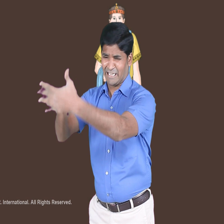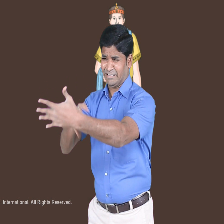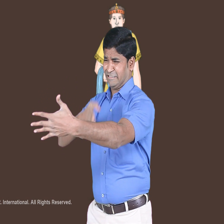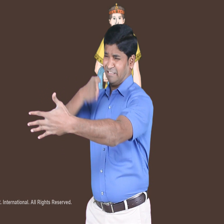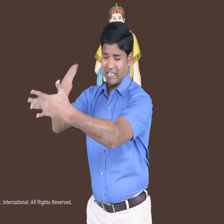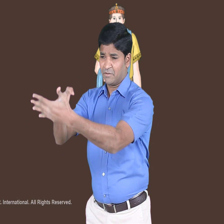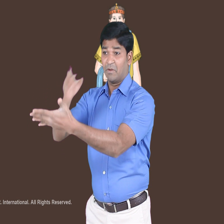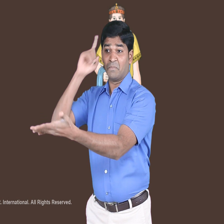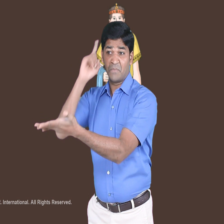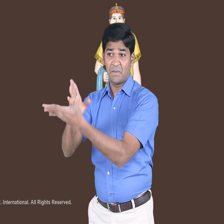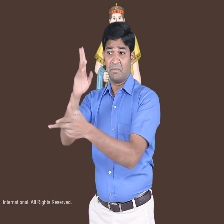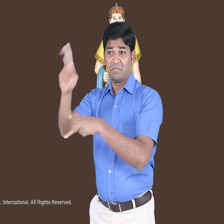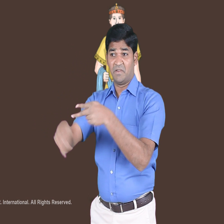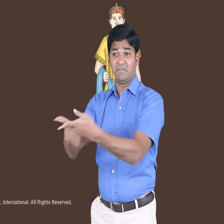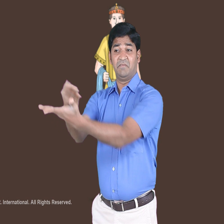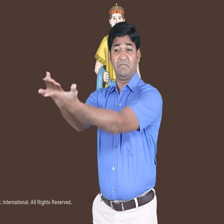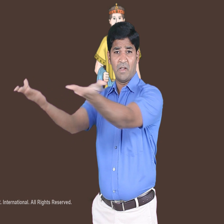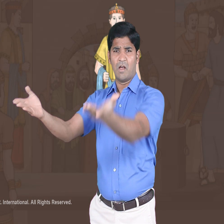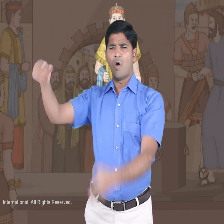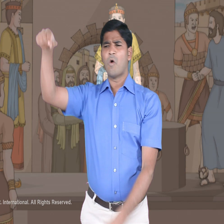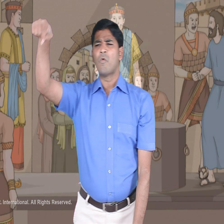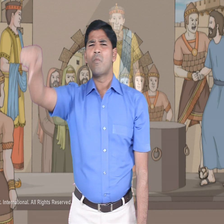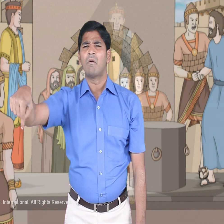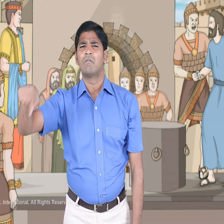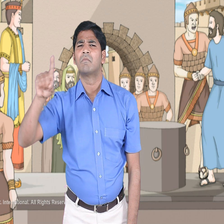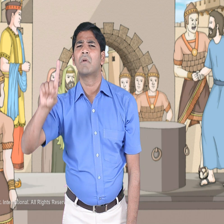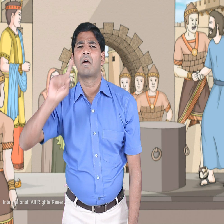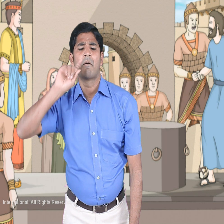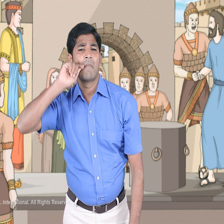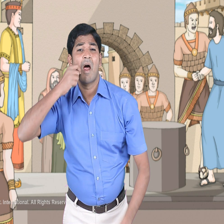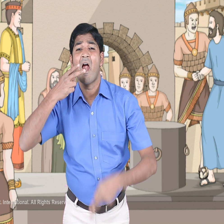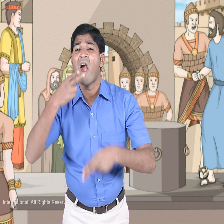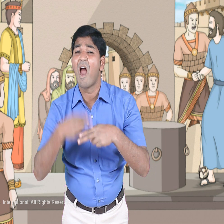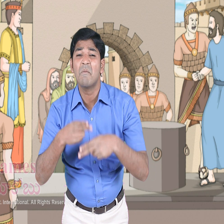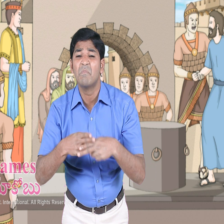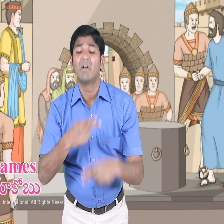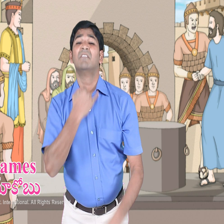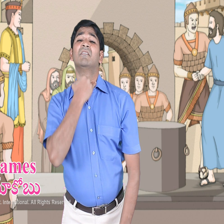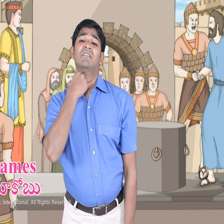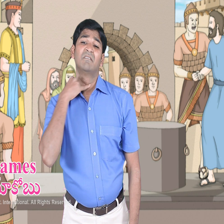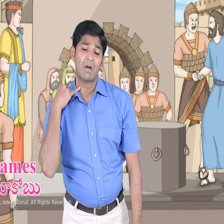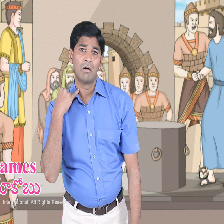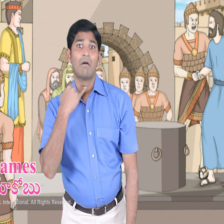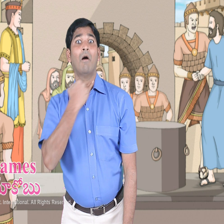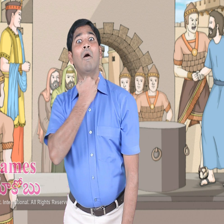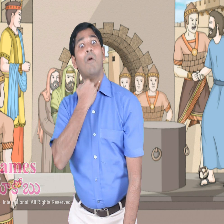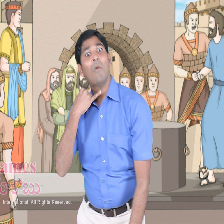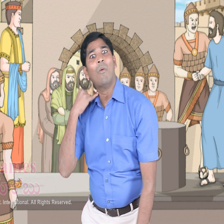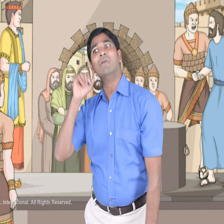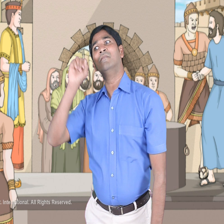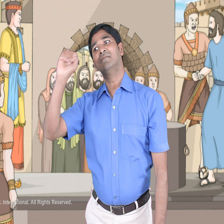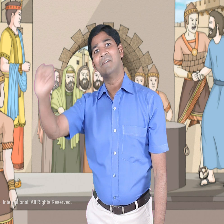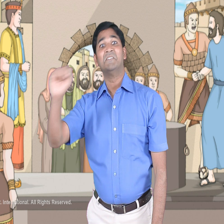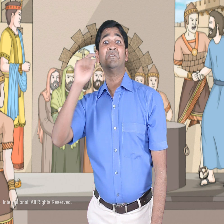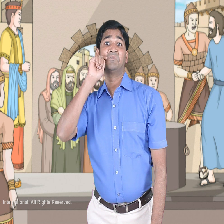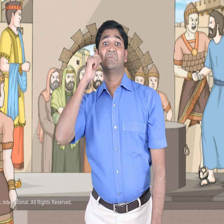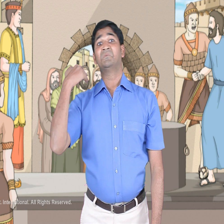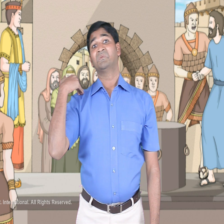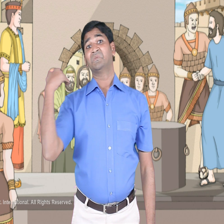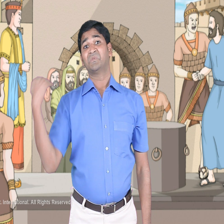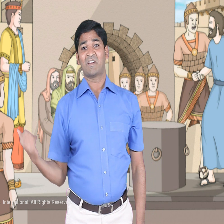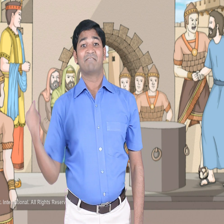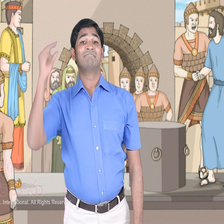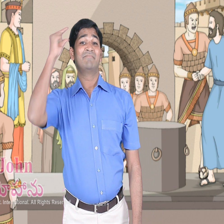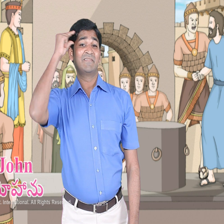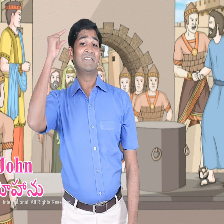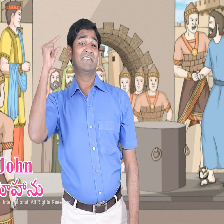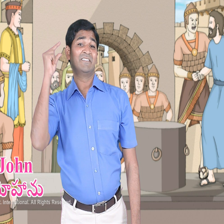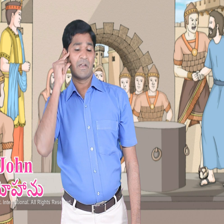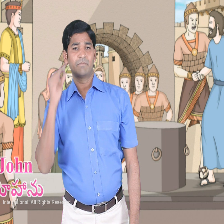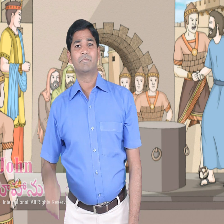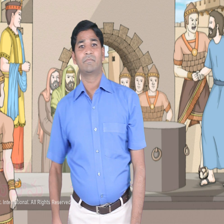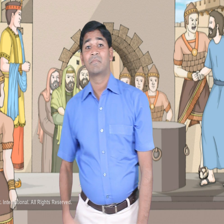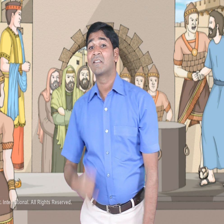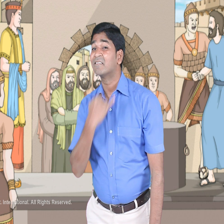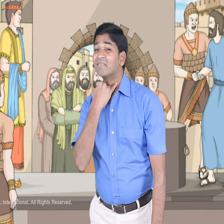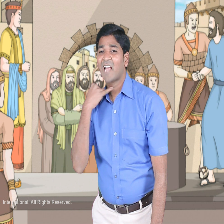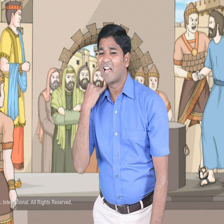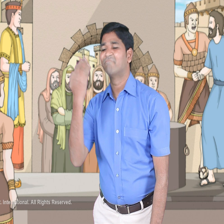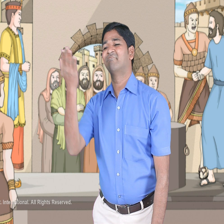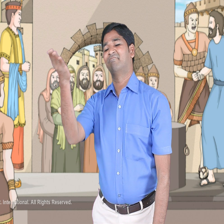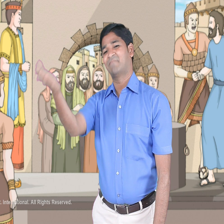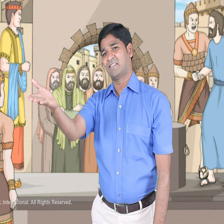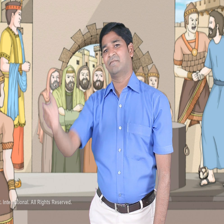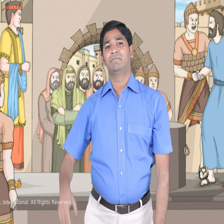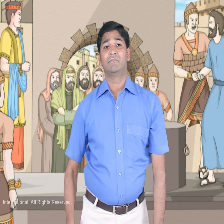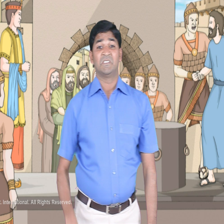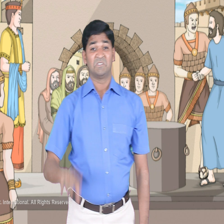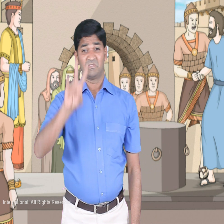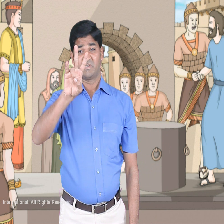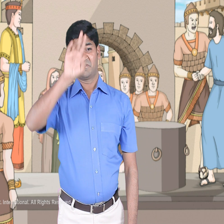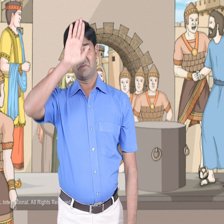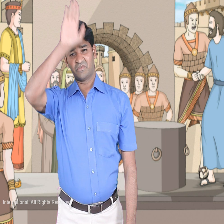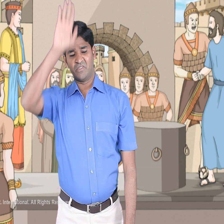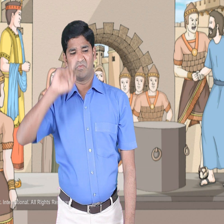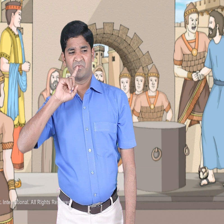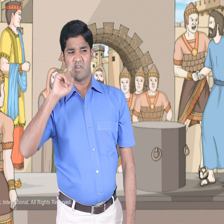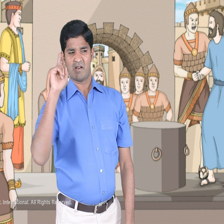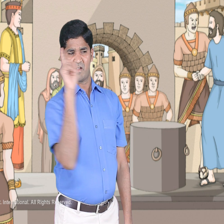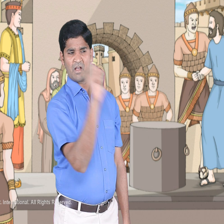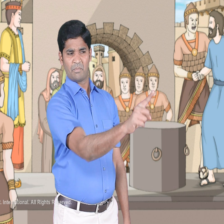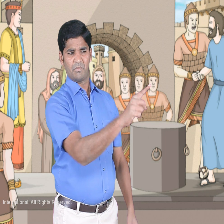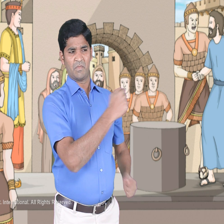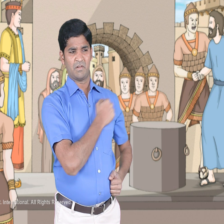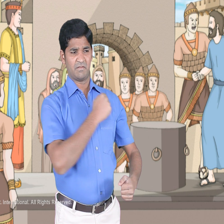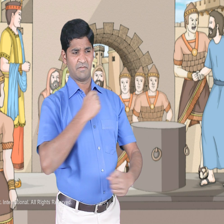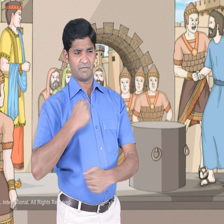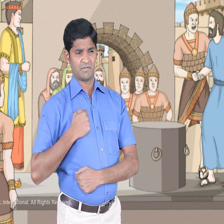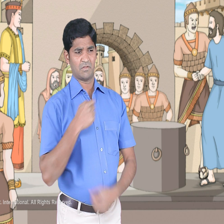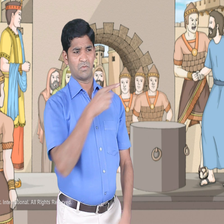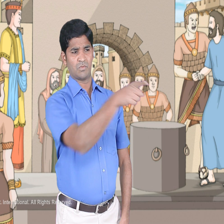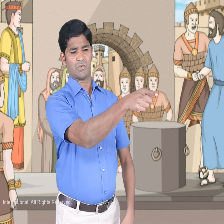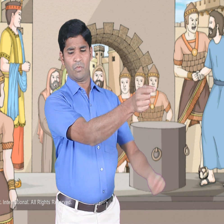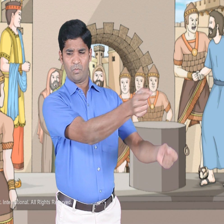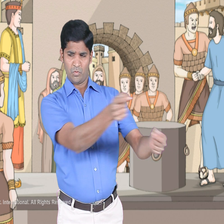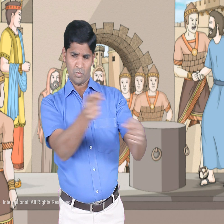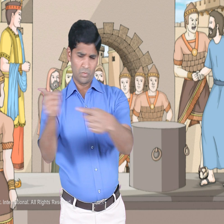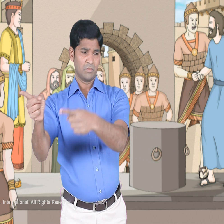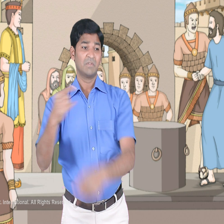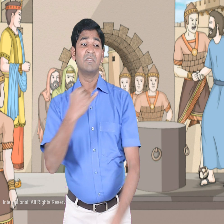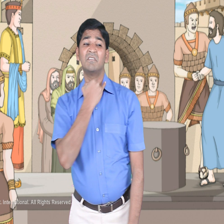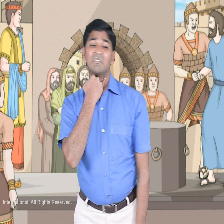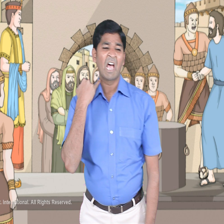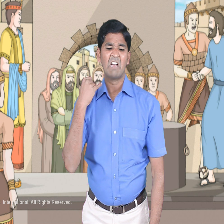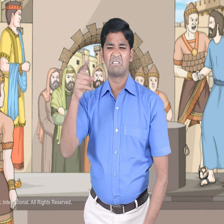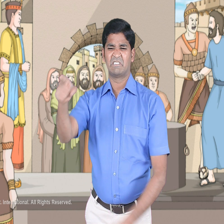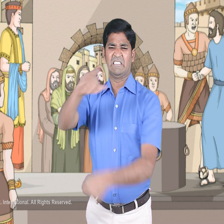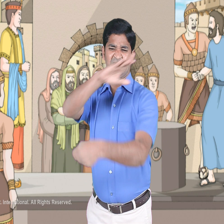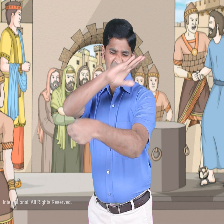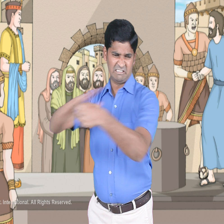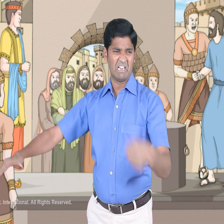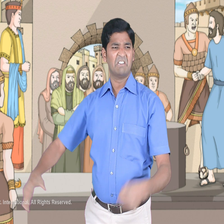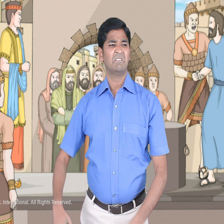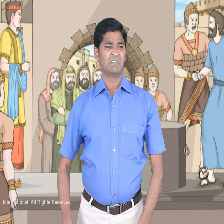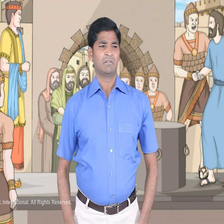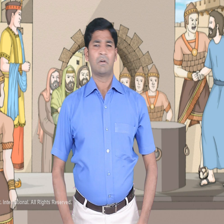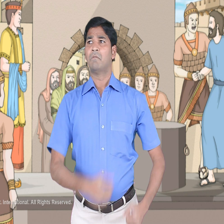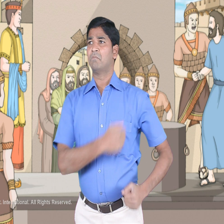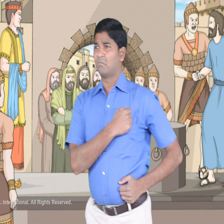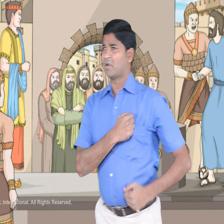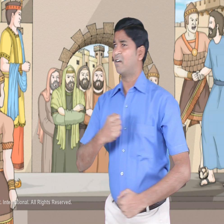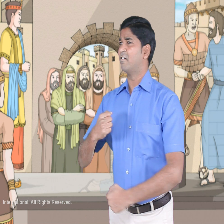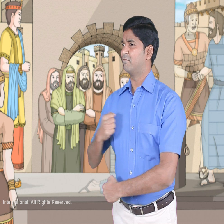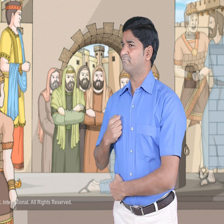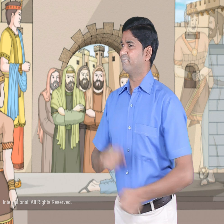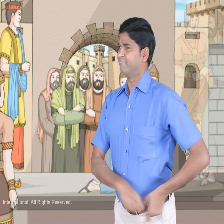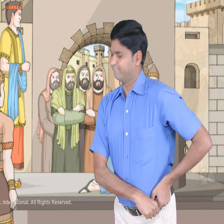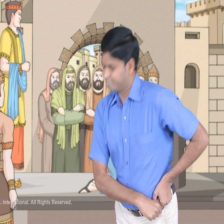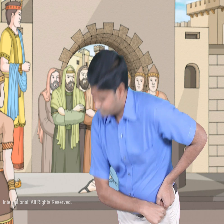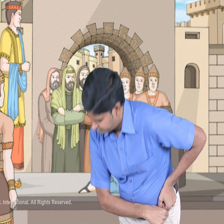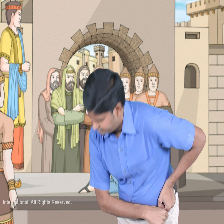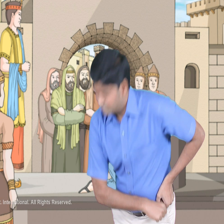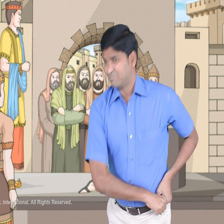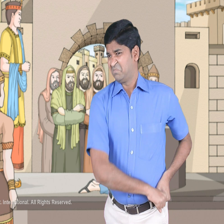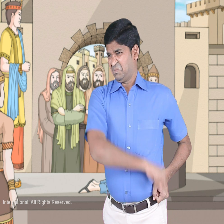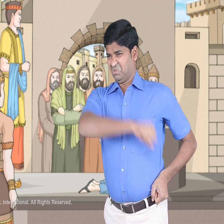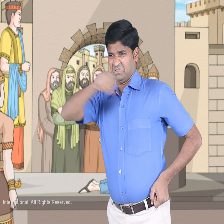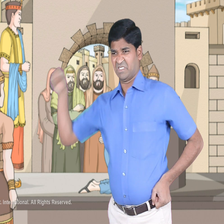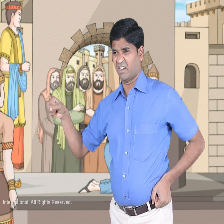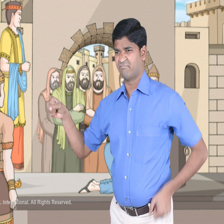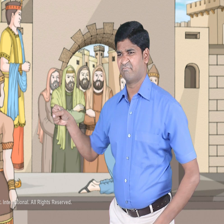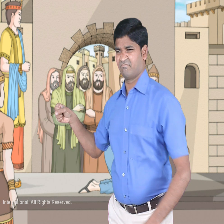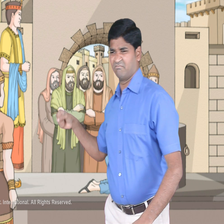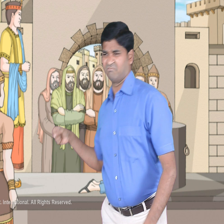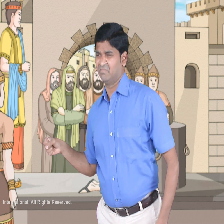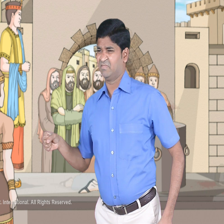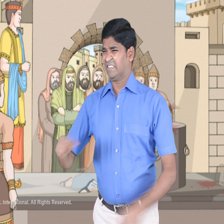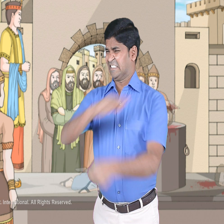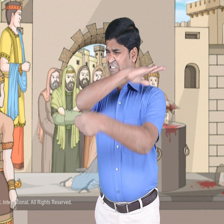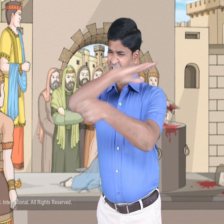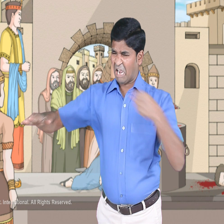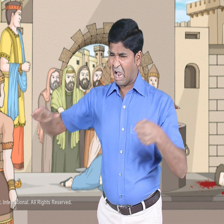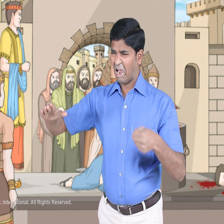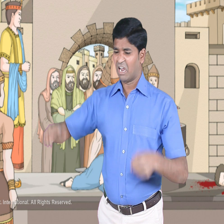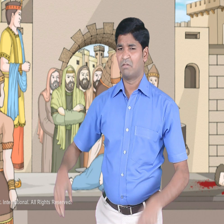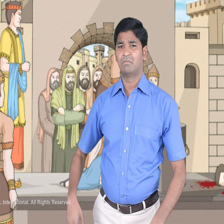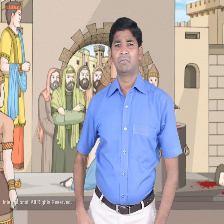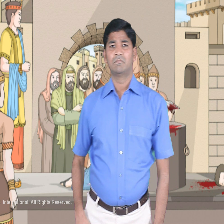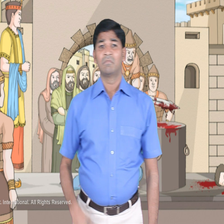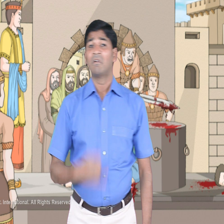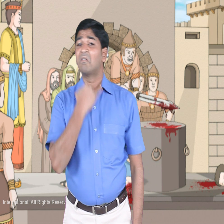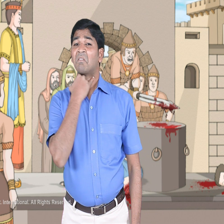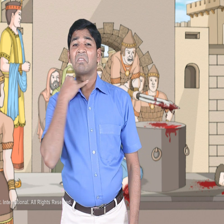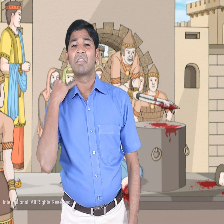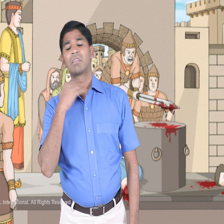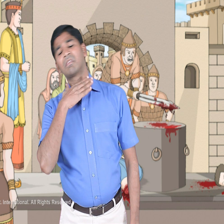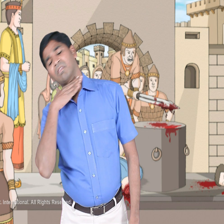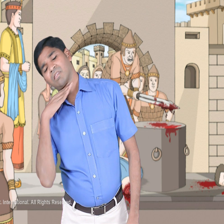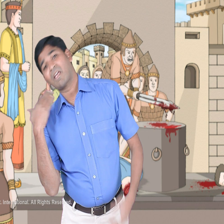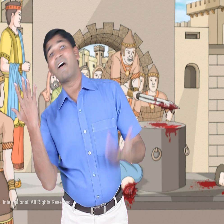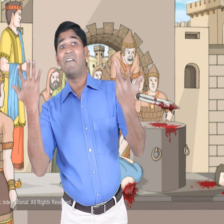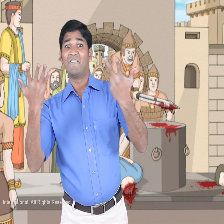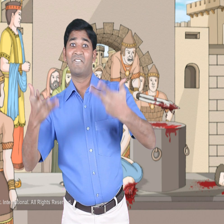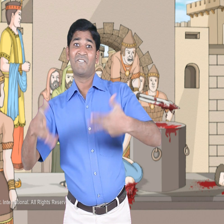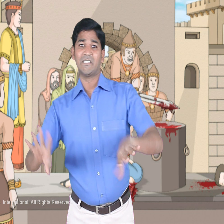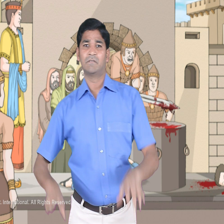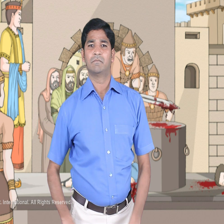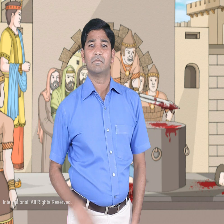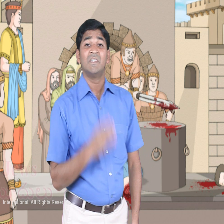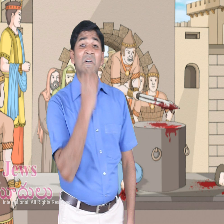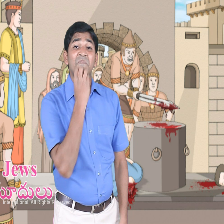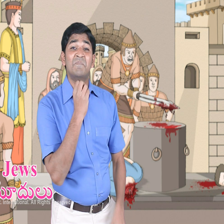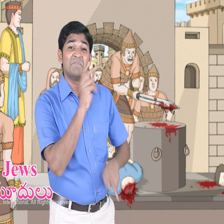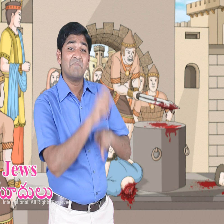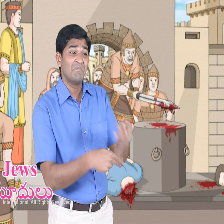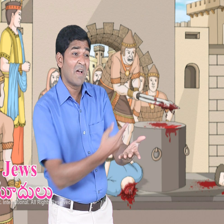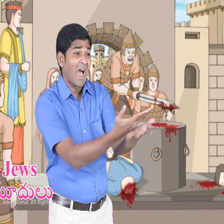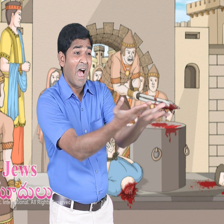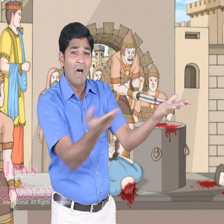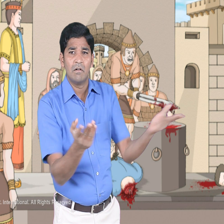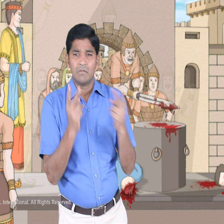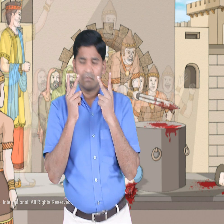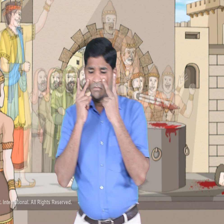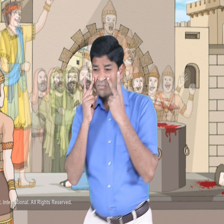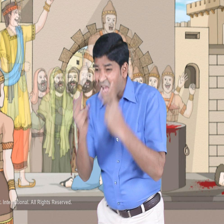He had James, the brother of John, put to death with the sword.